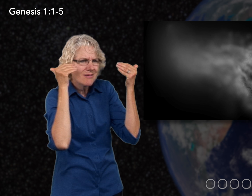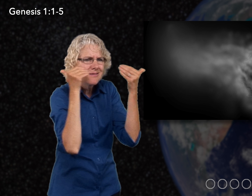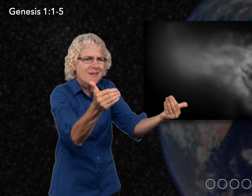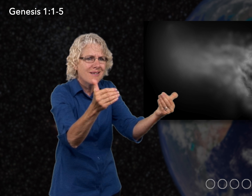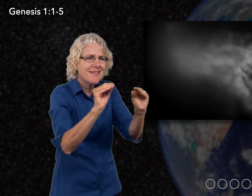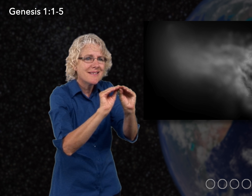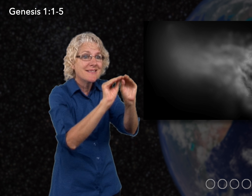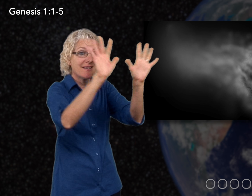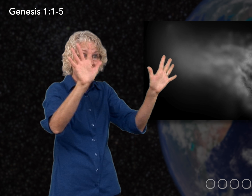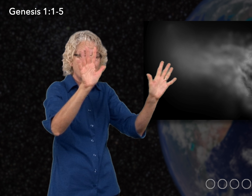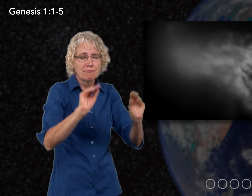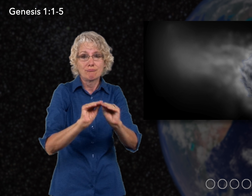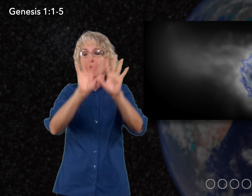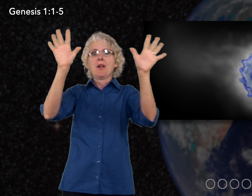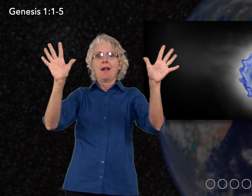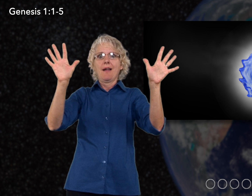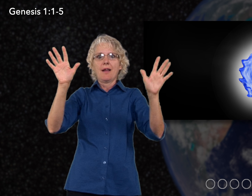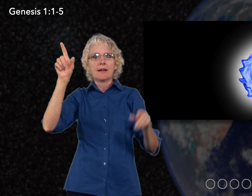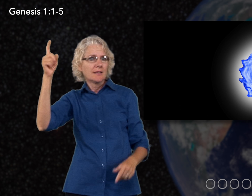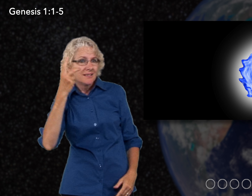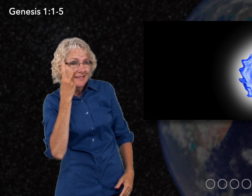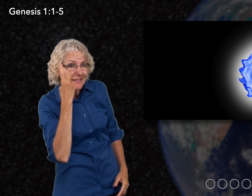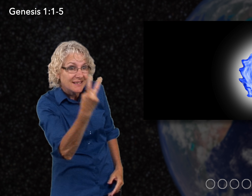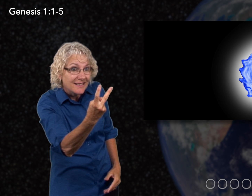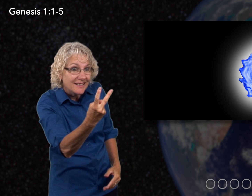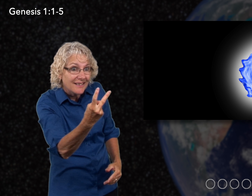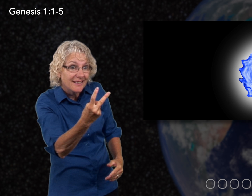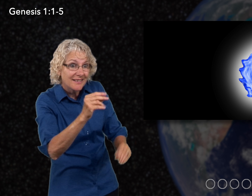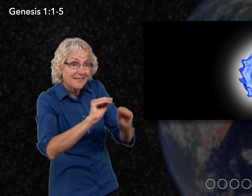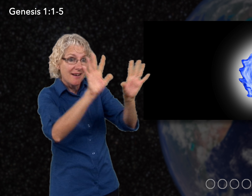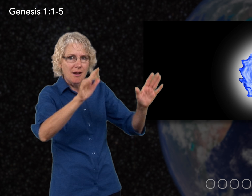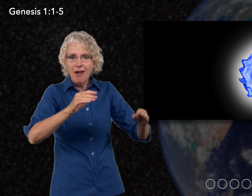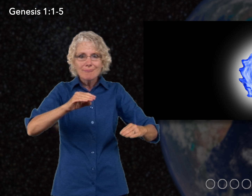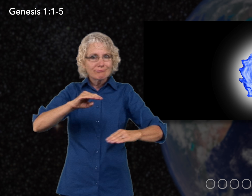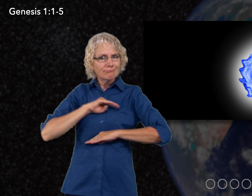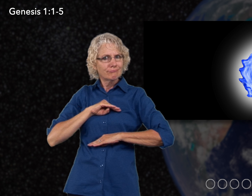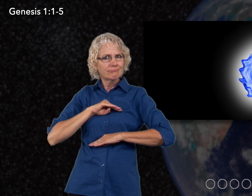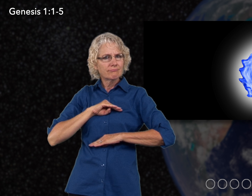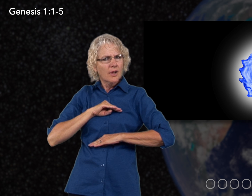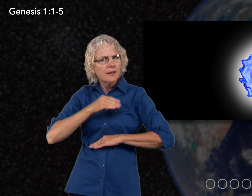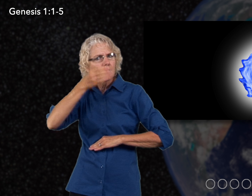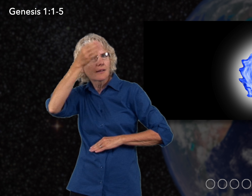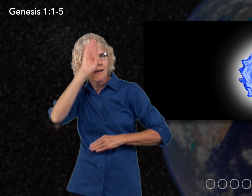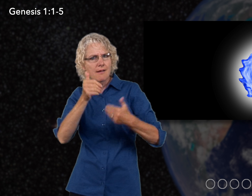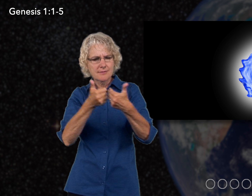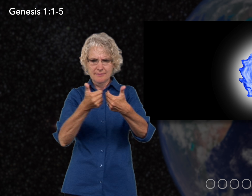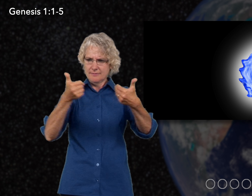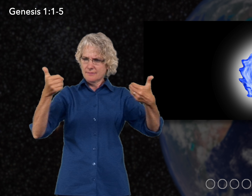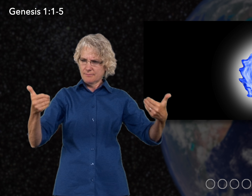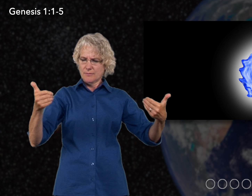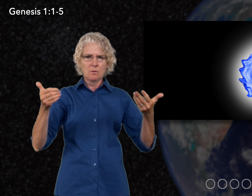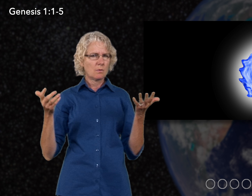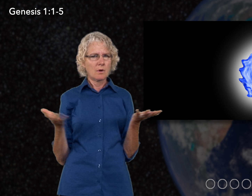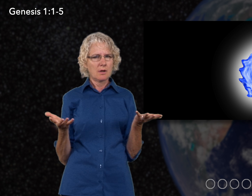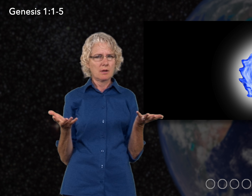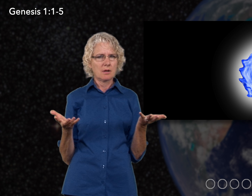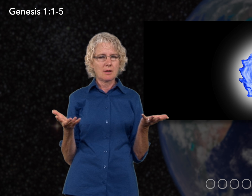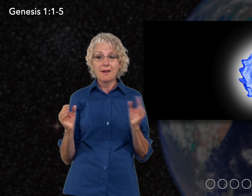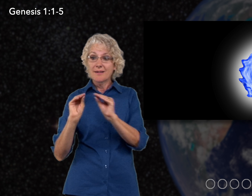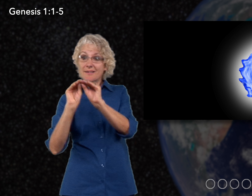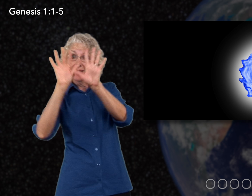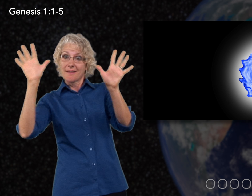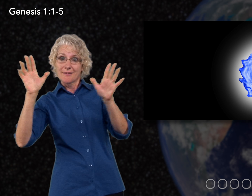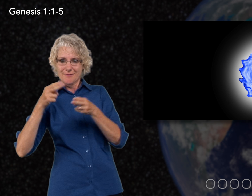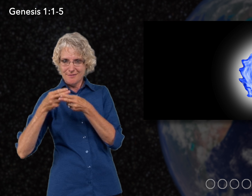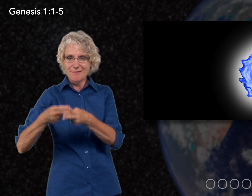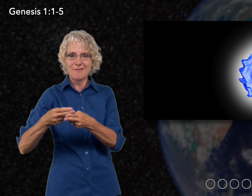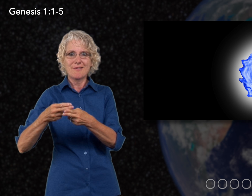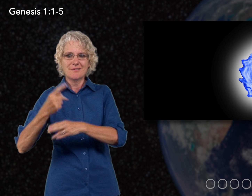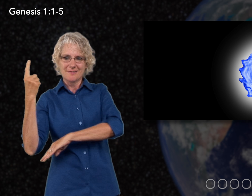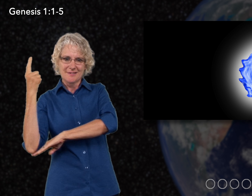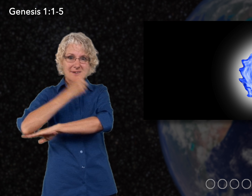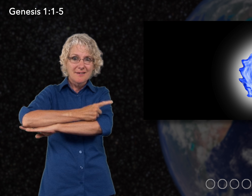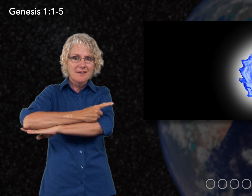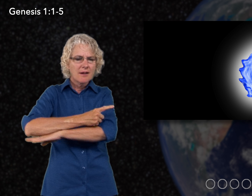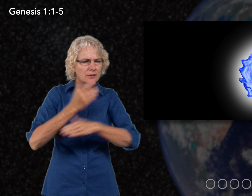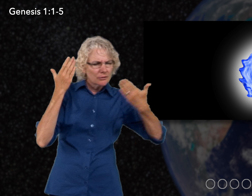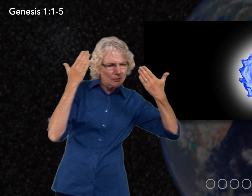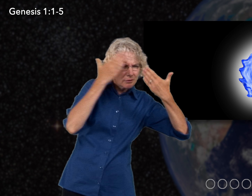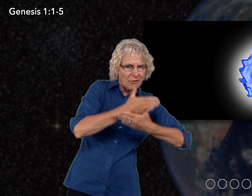And God said, “Let there be light,” and there was light.